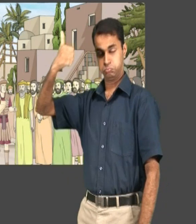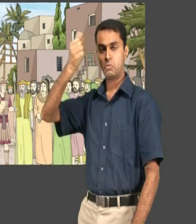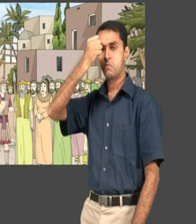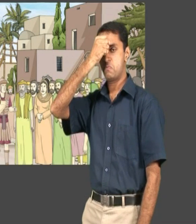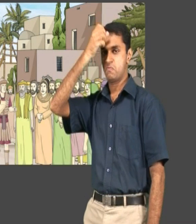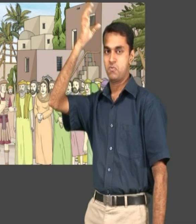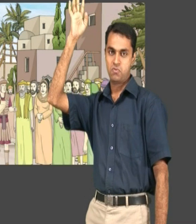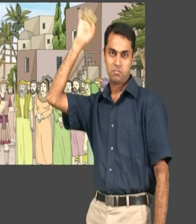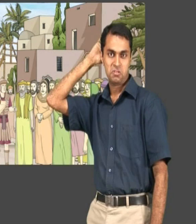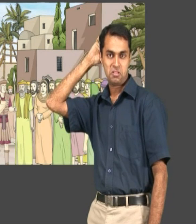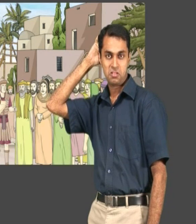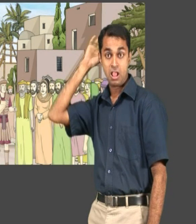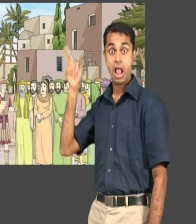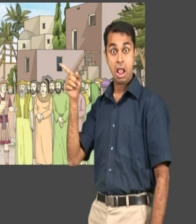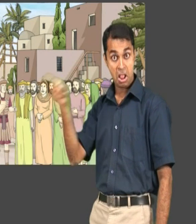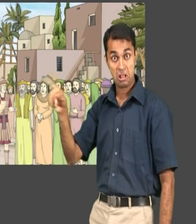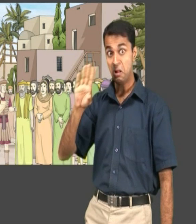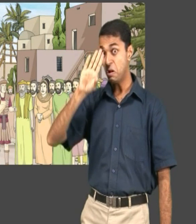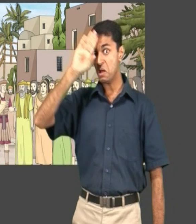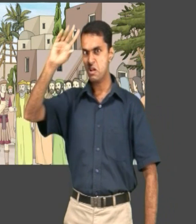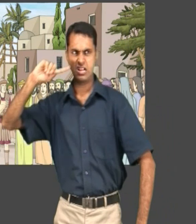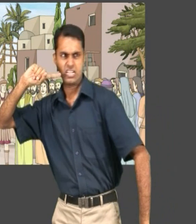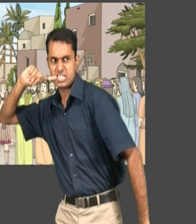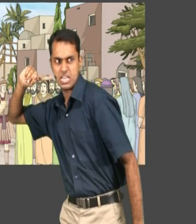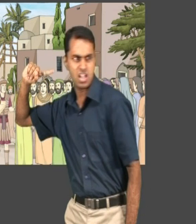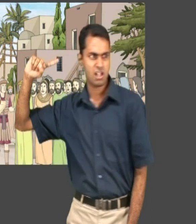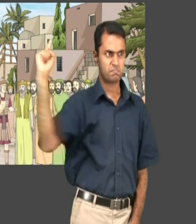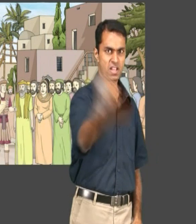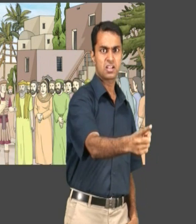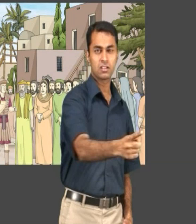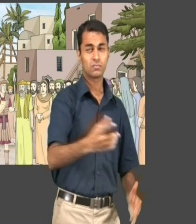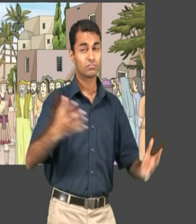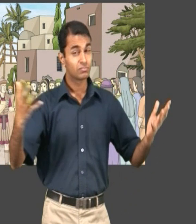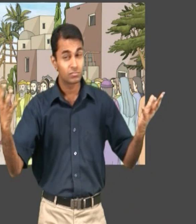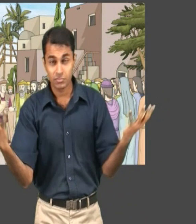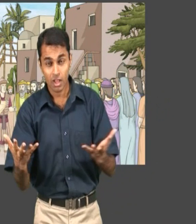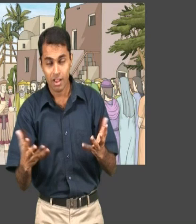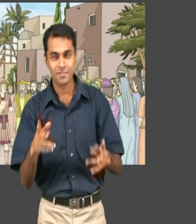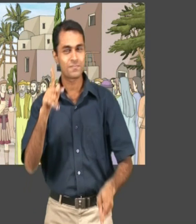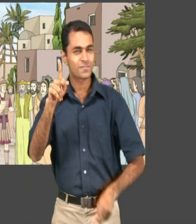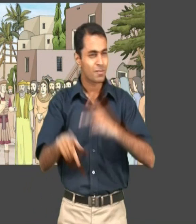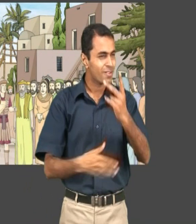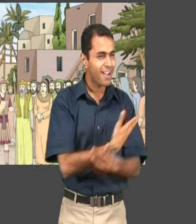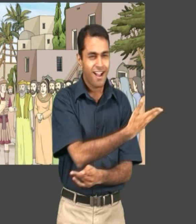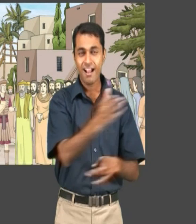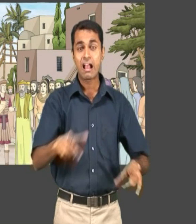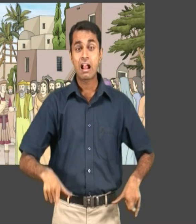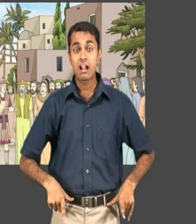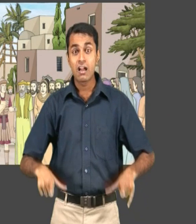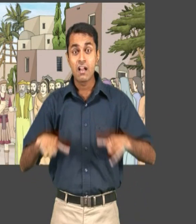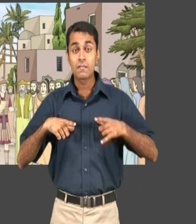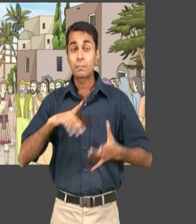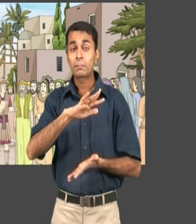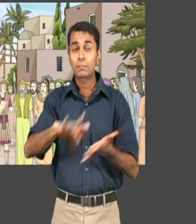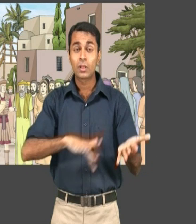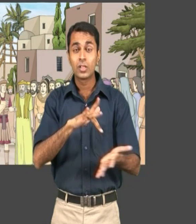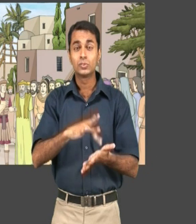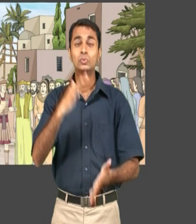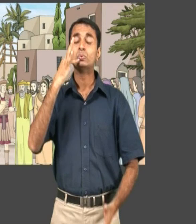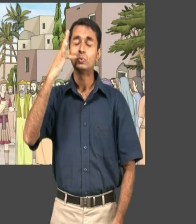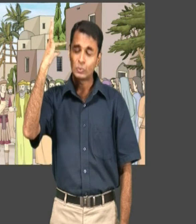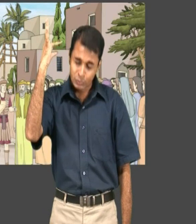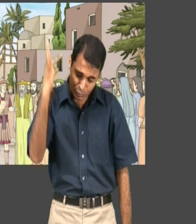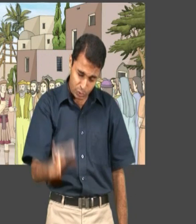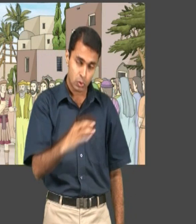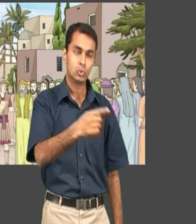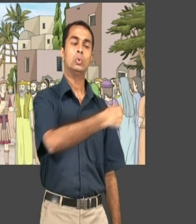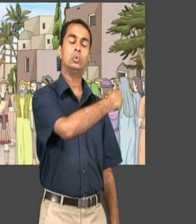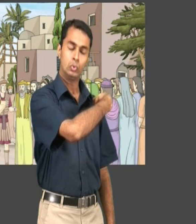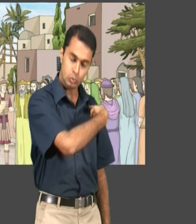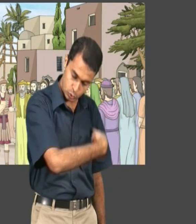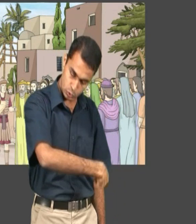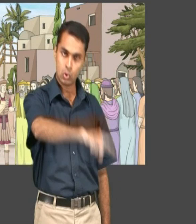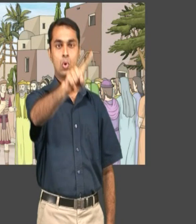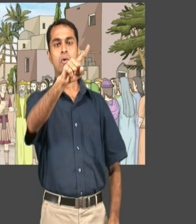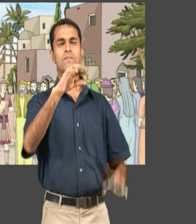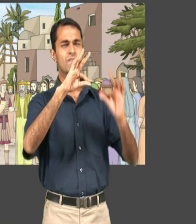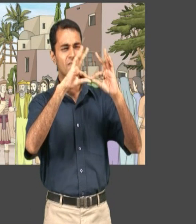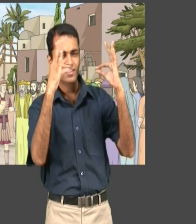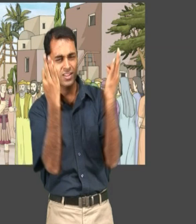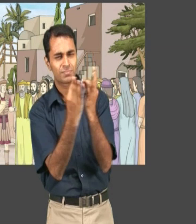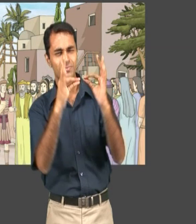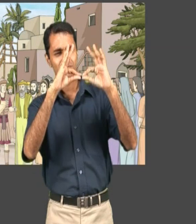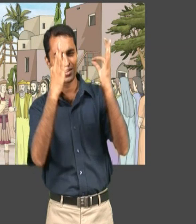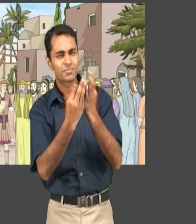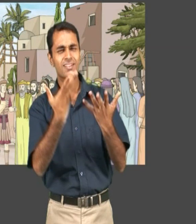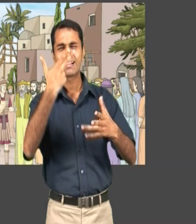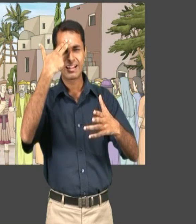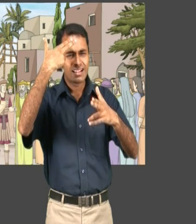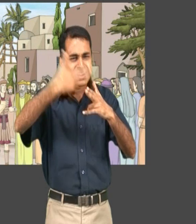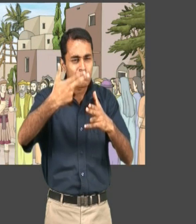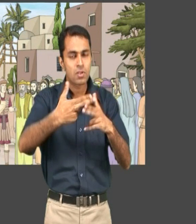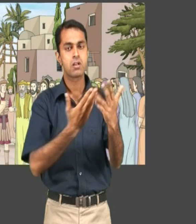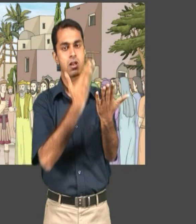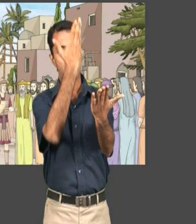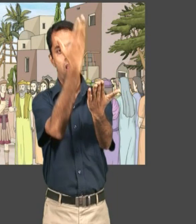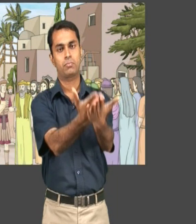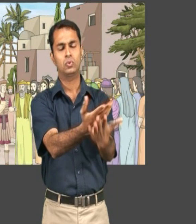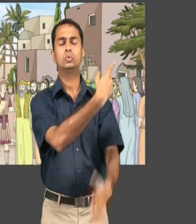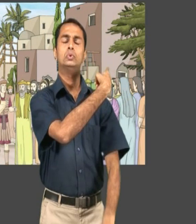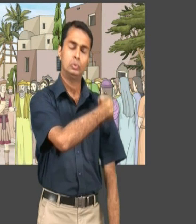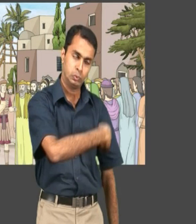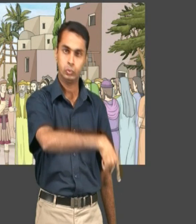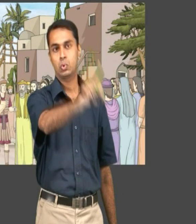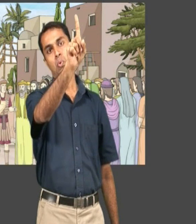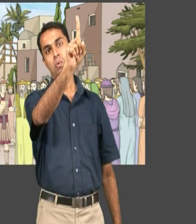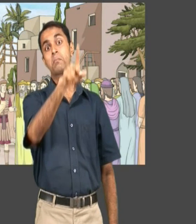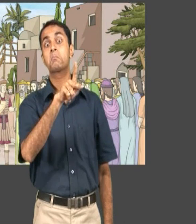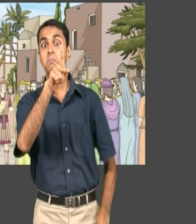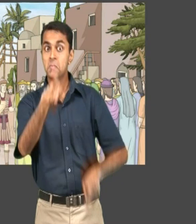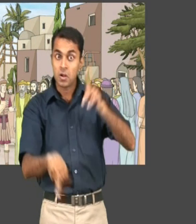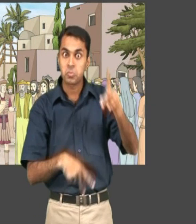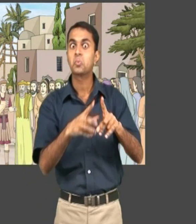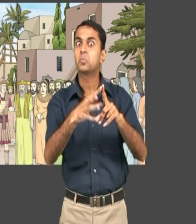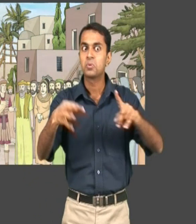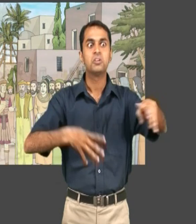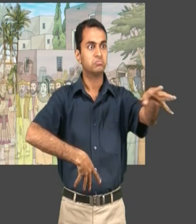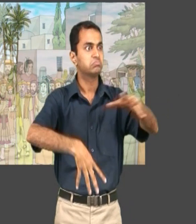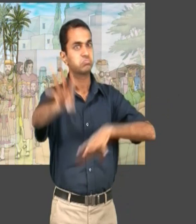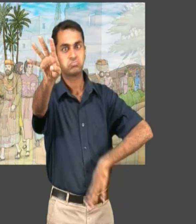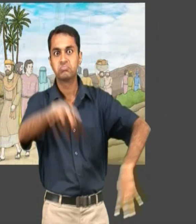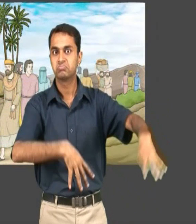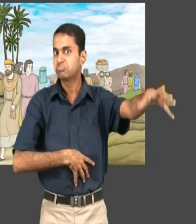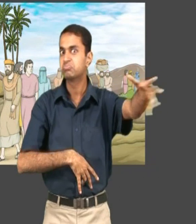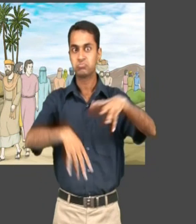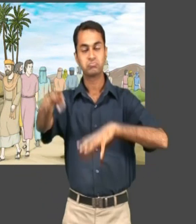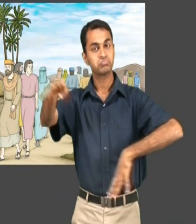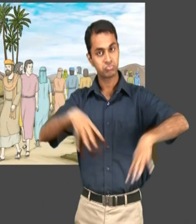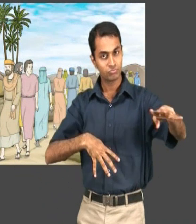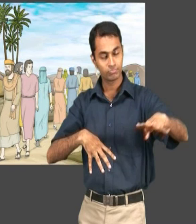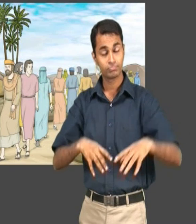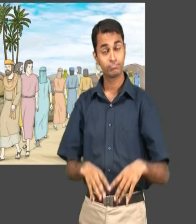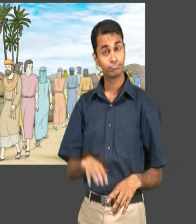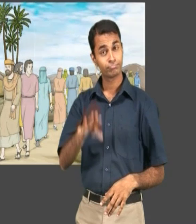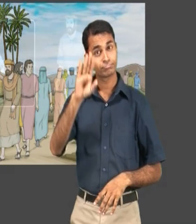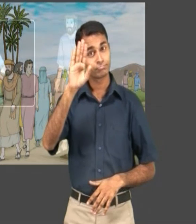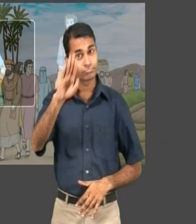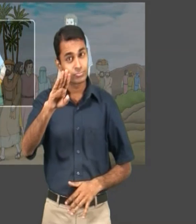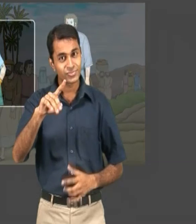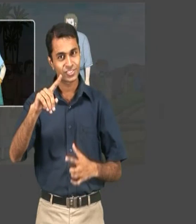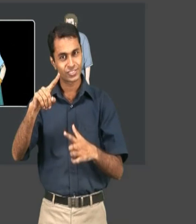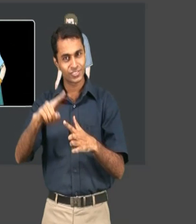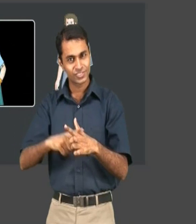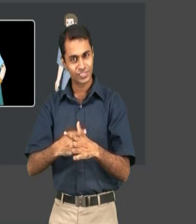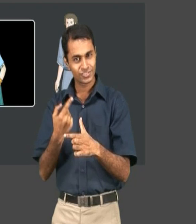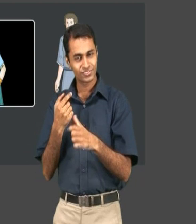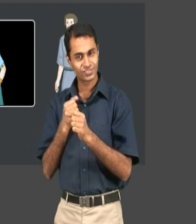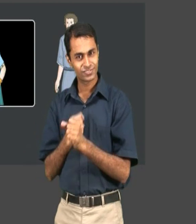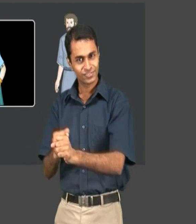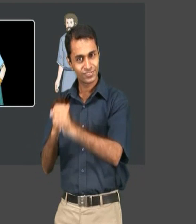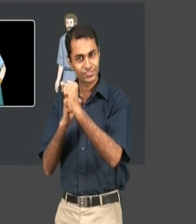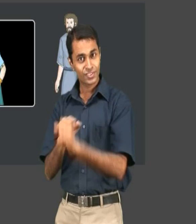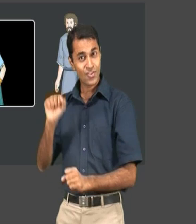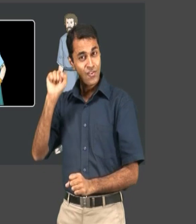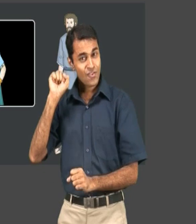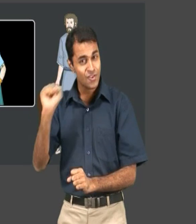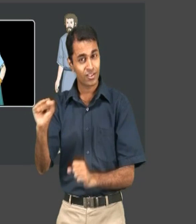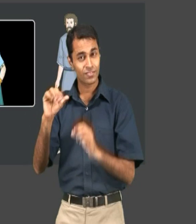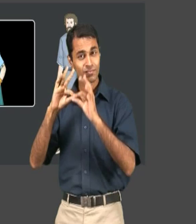This was the first census to take place while Quirinius was governor of Syria. And everyone went to his own town to register.